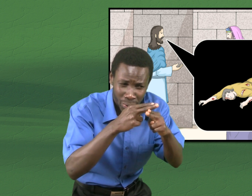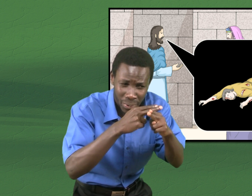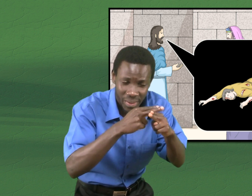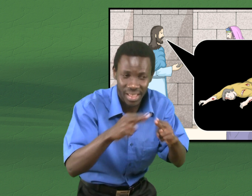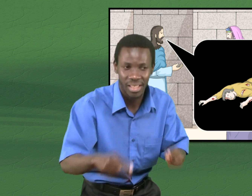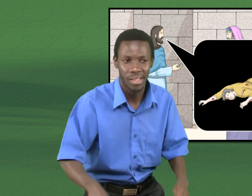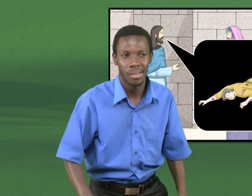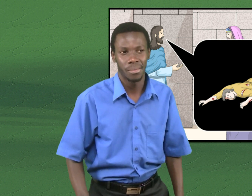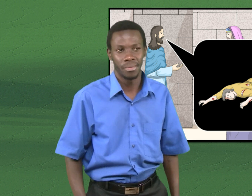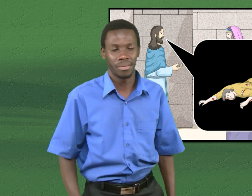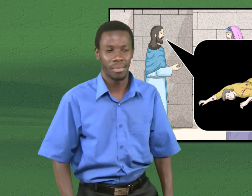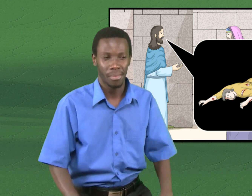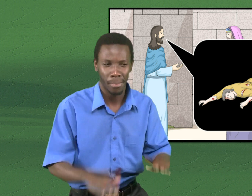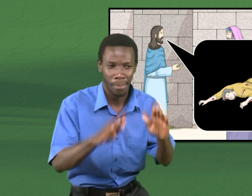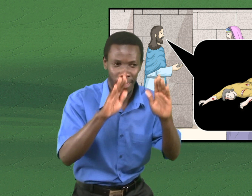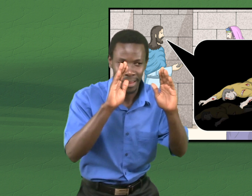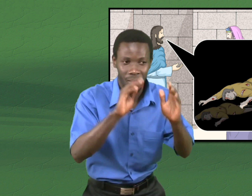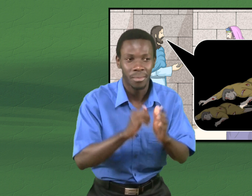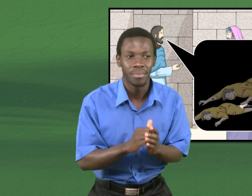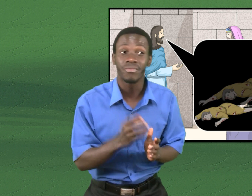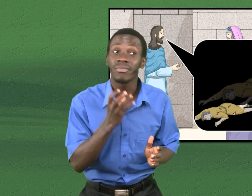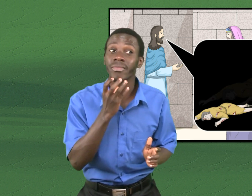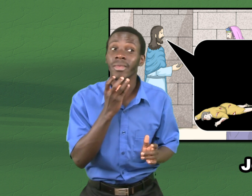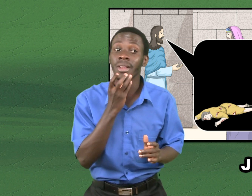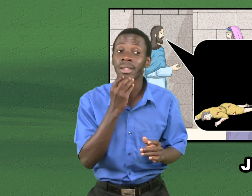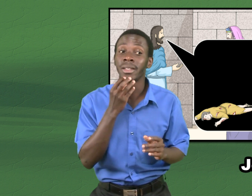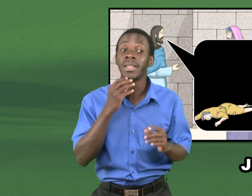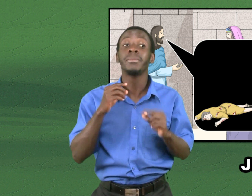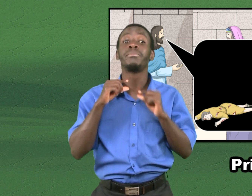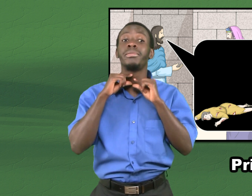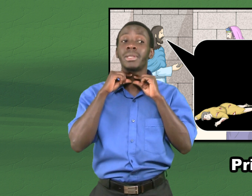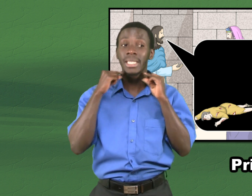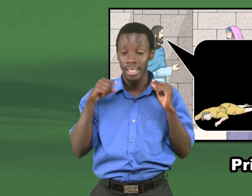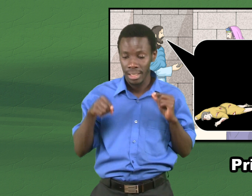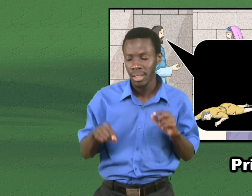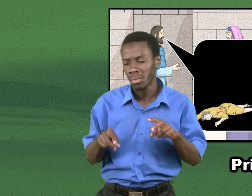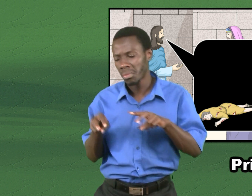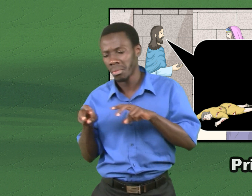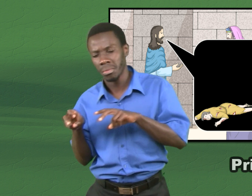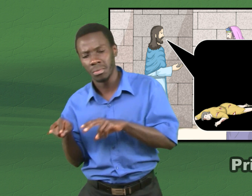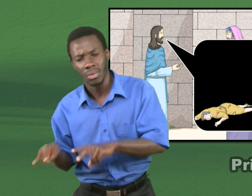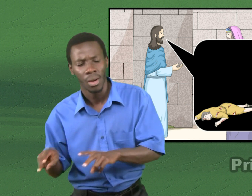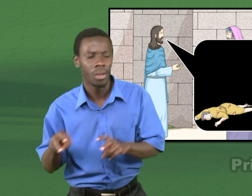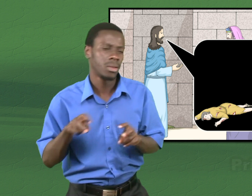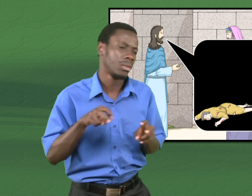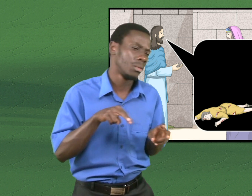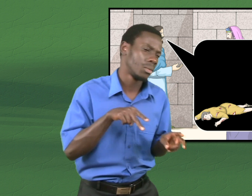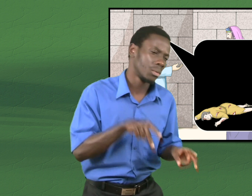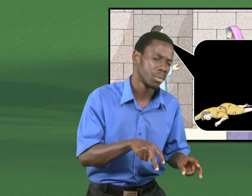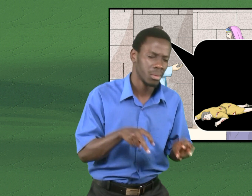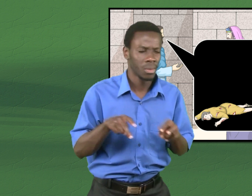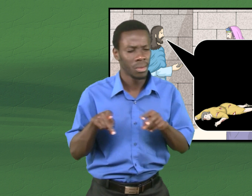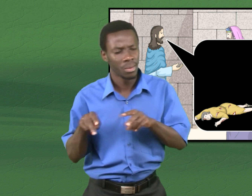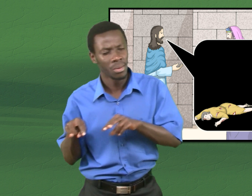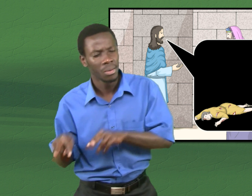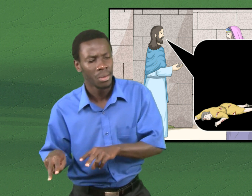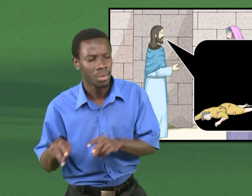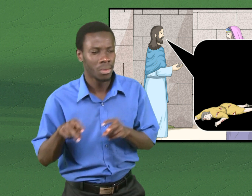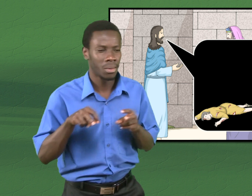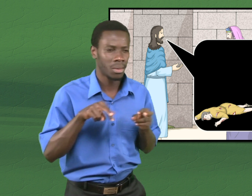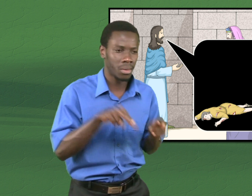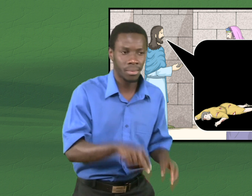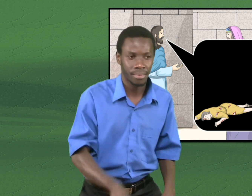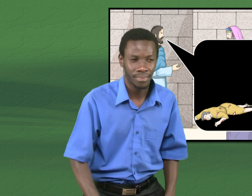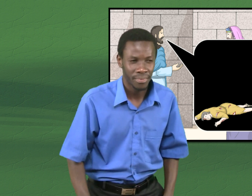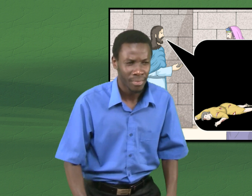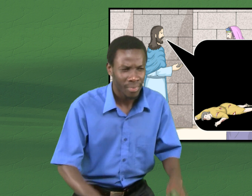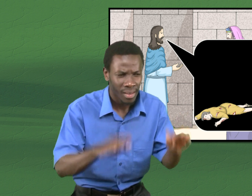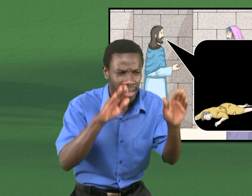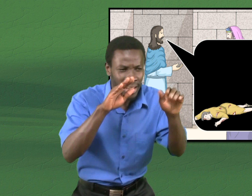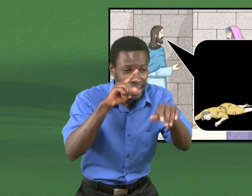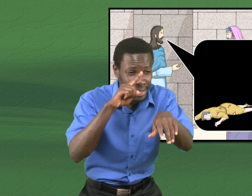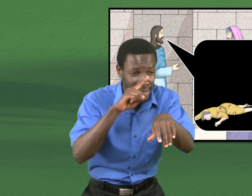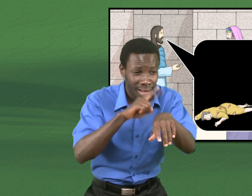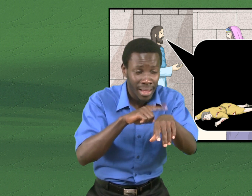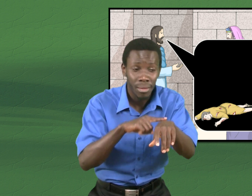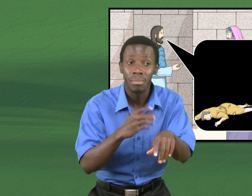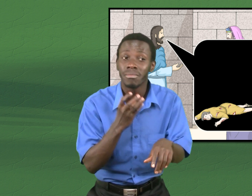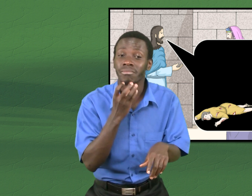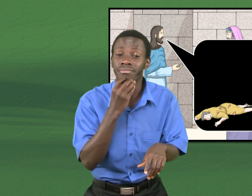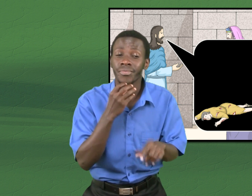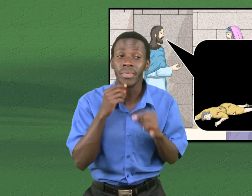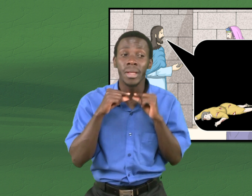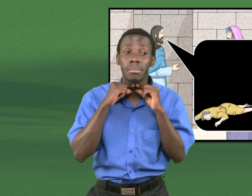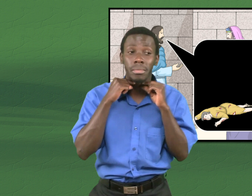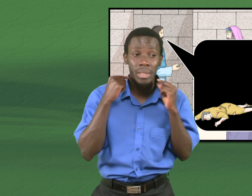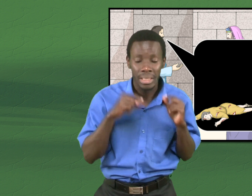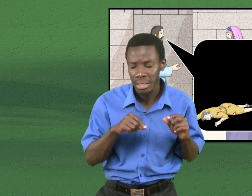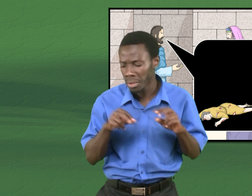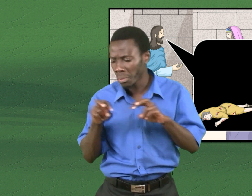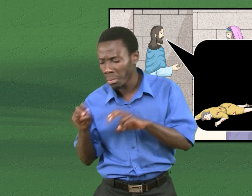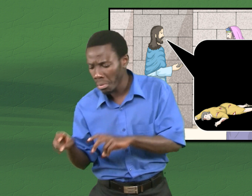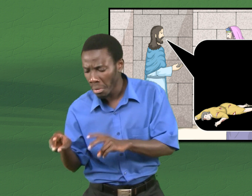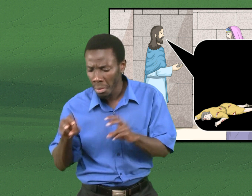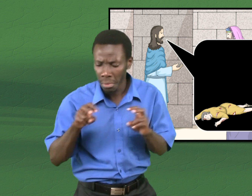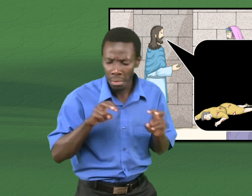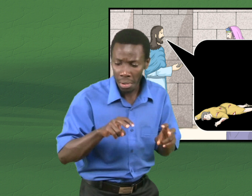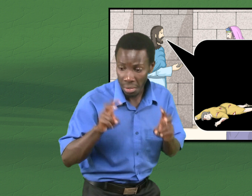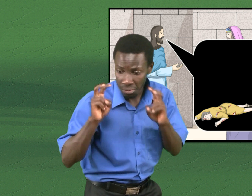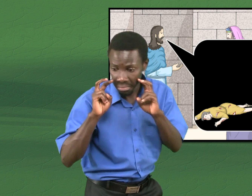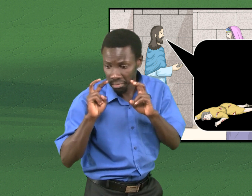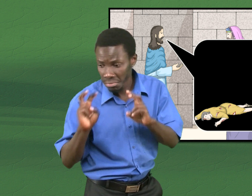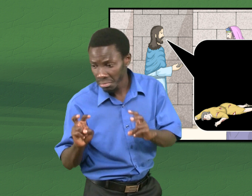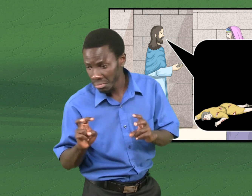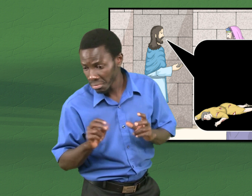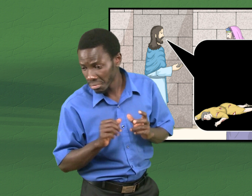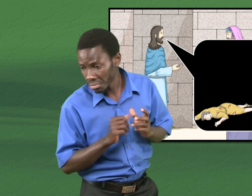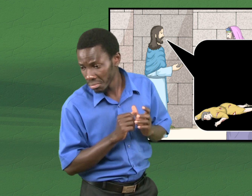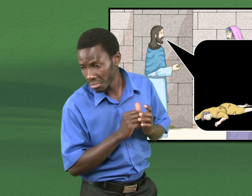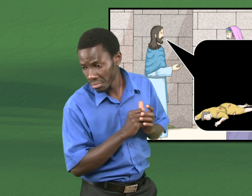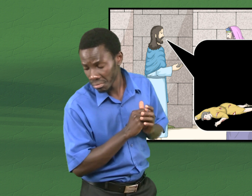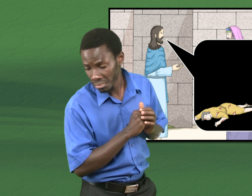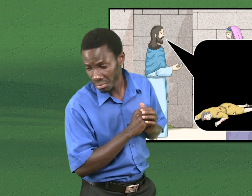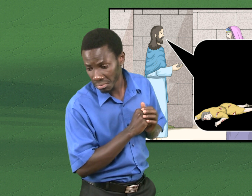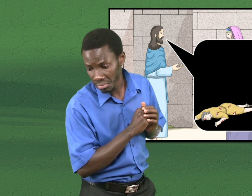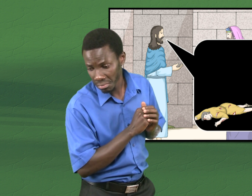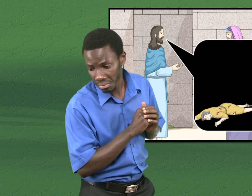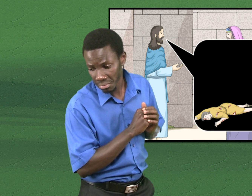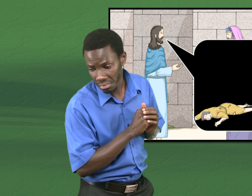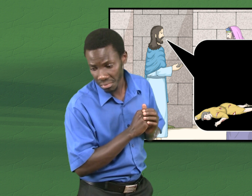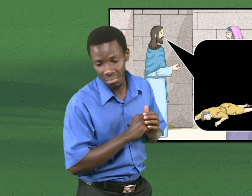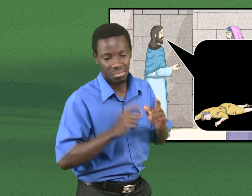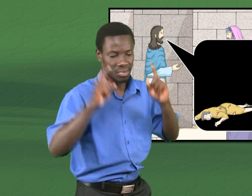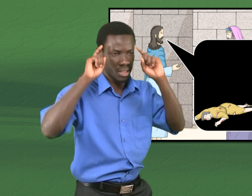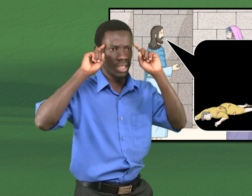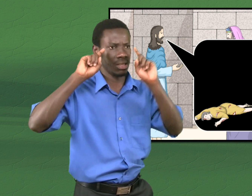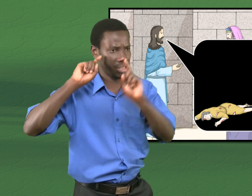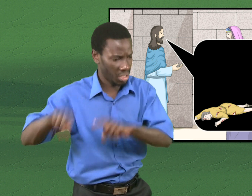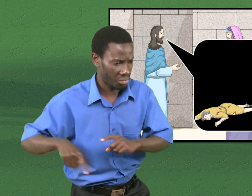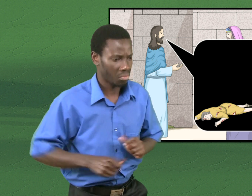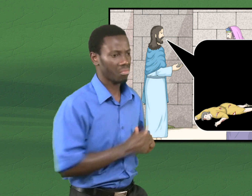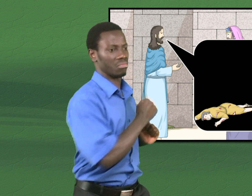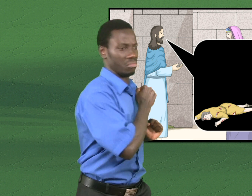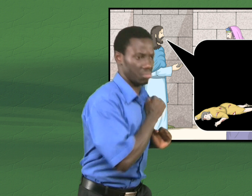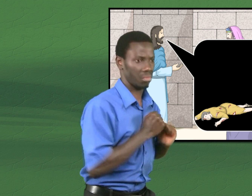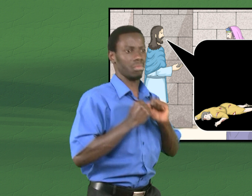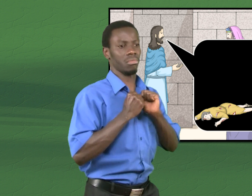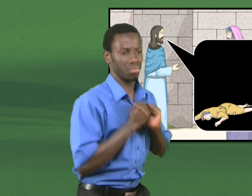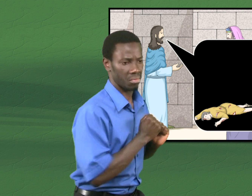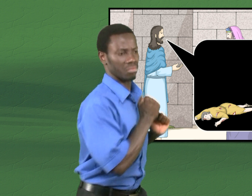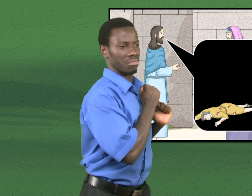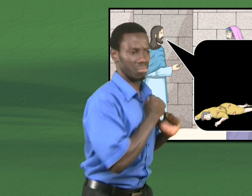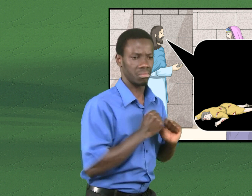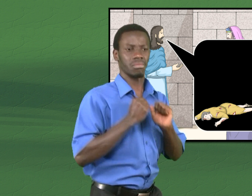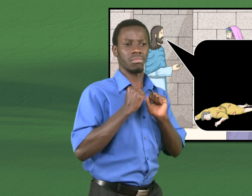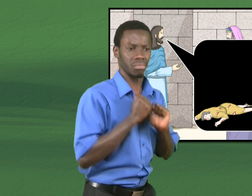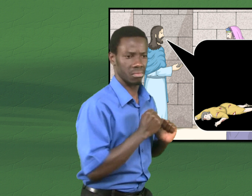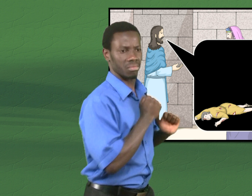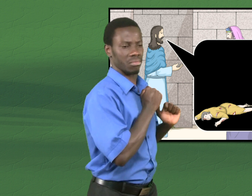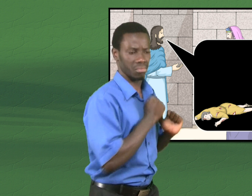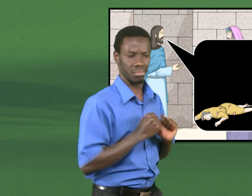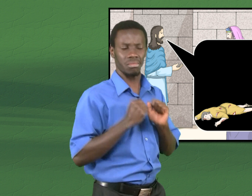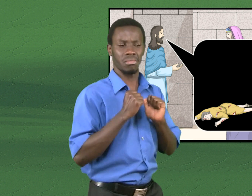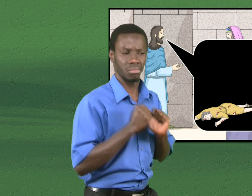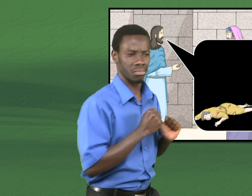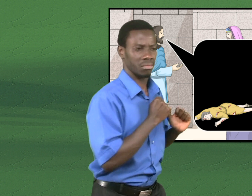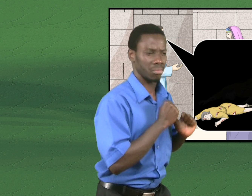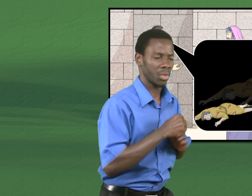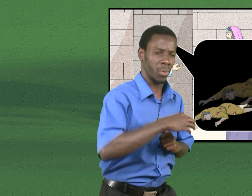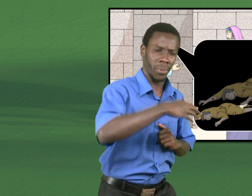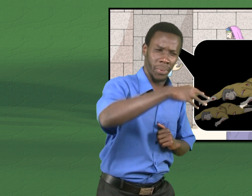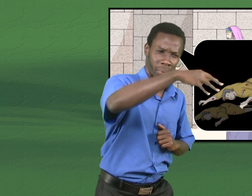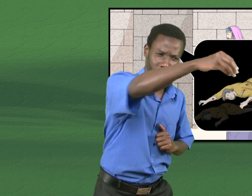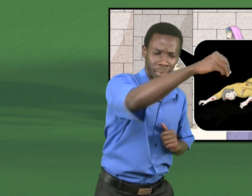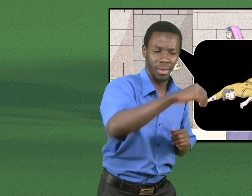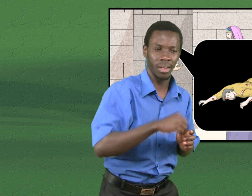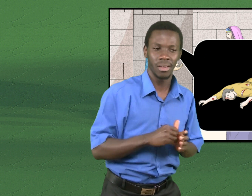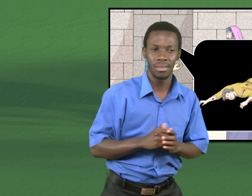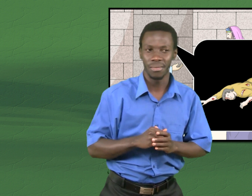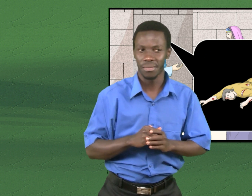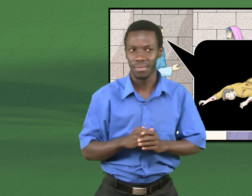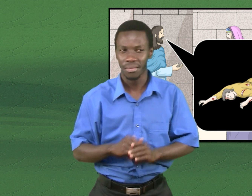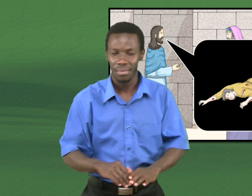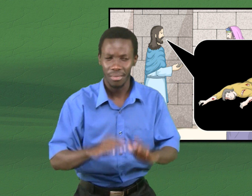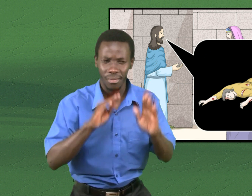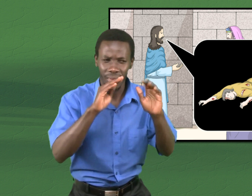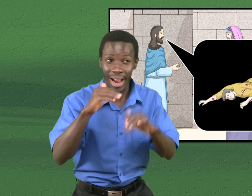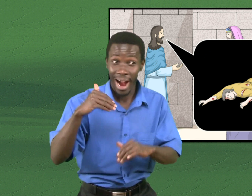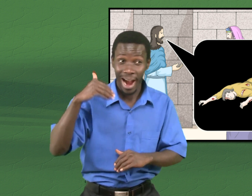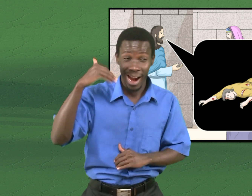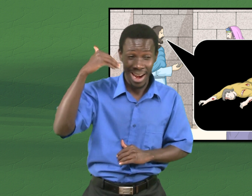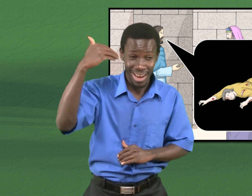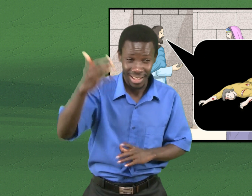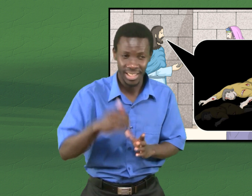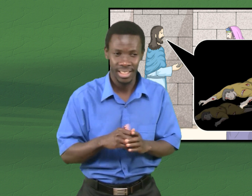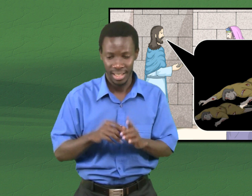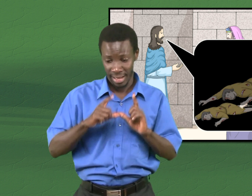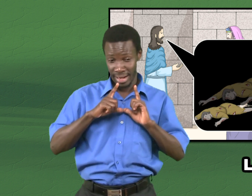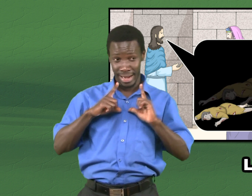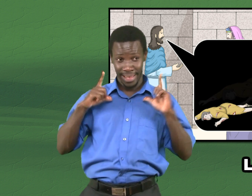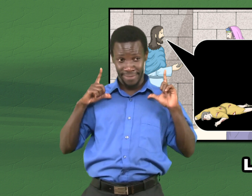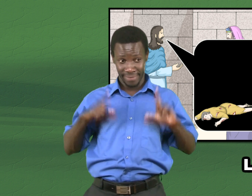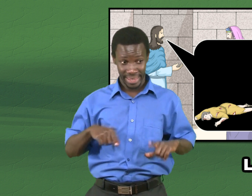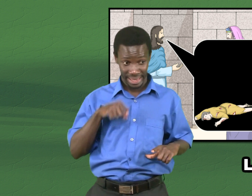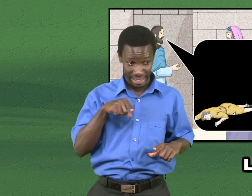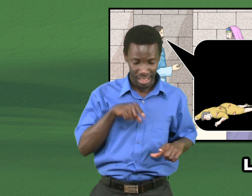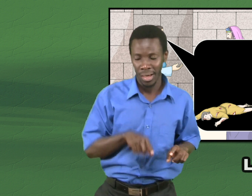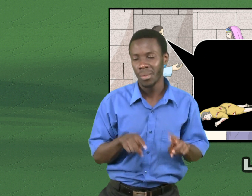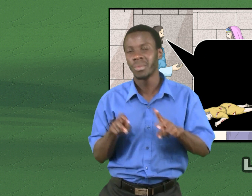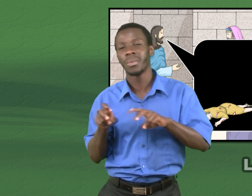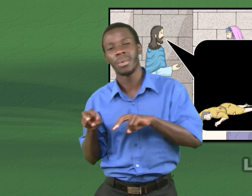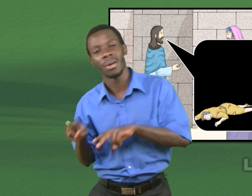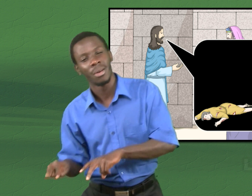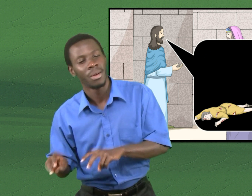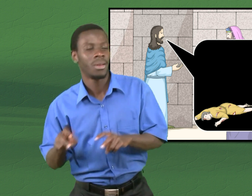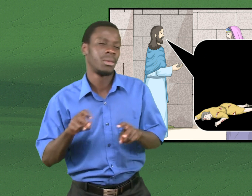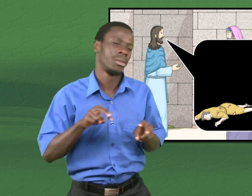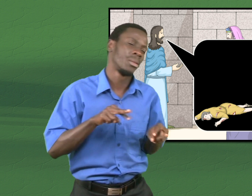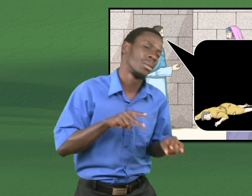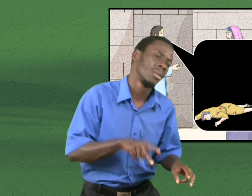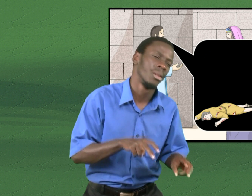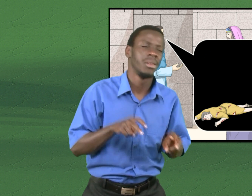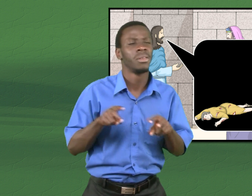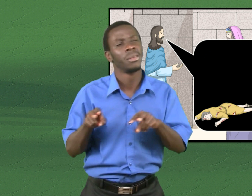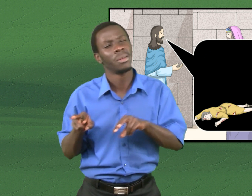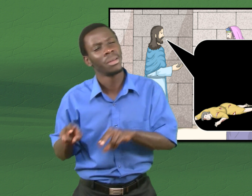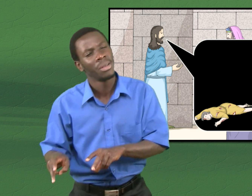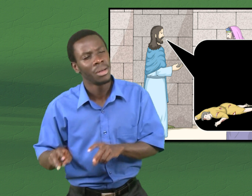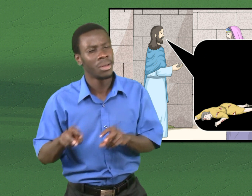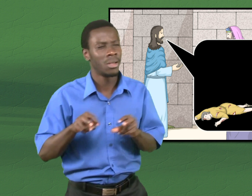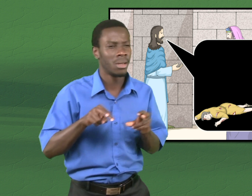Now by chance a priest was going down the same road, but when he saw him, he passed by on the other side.